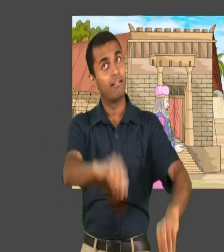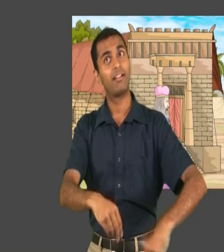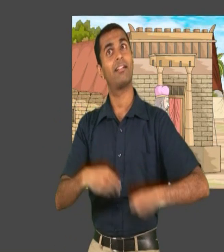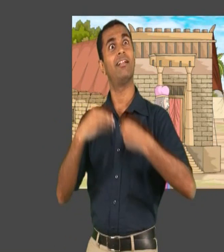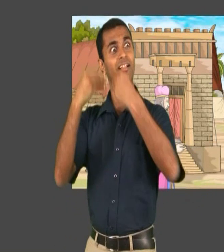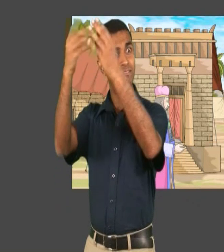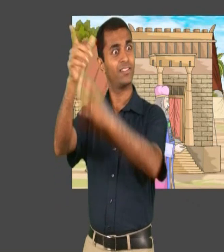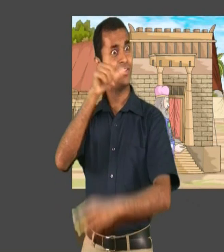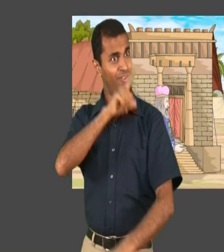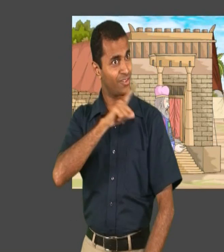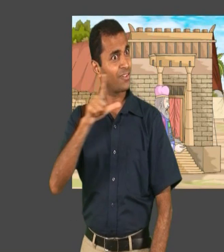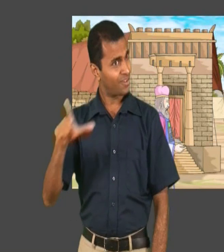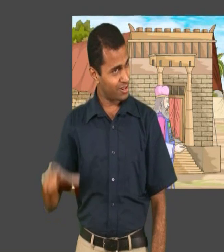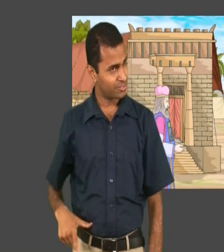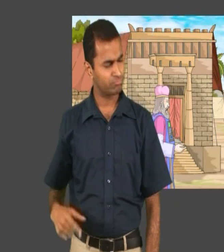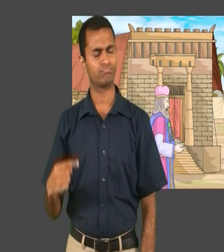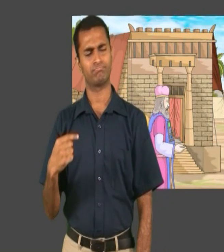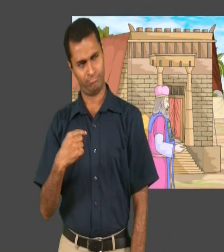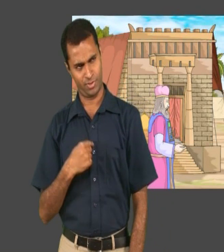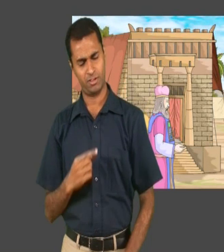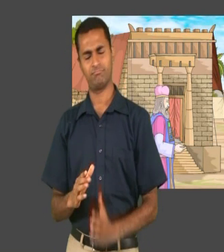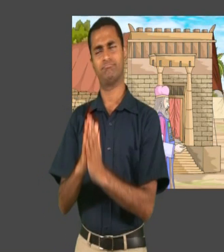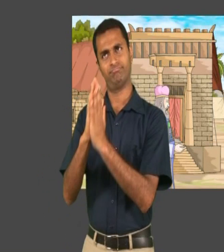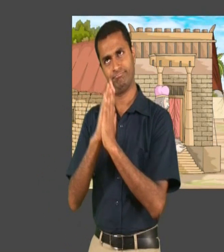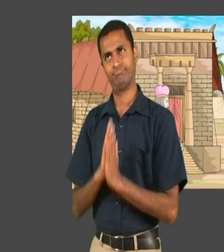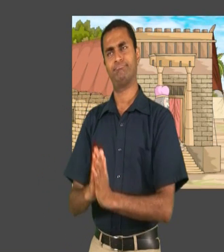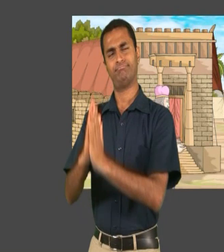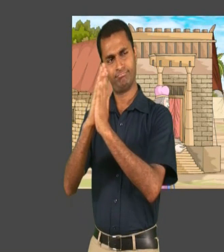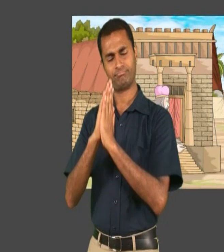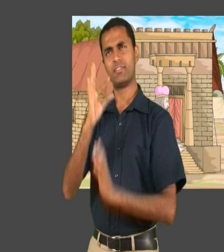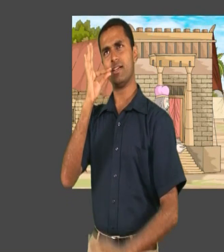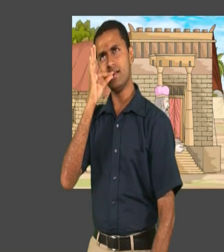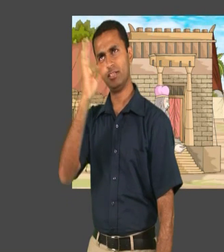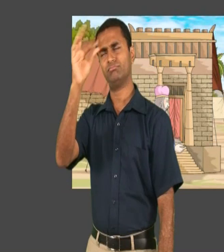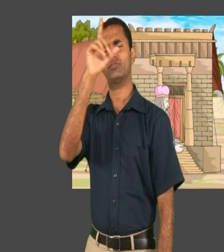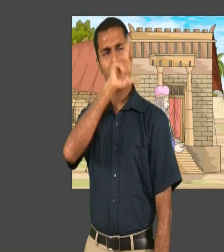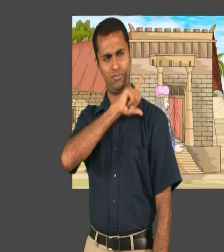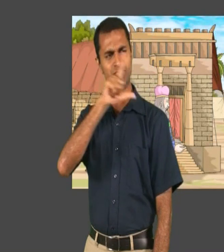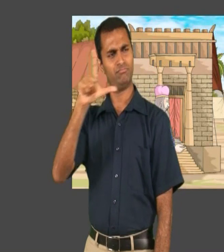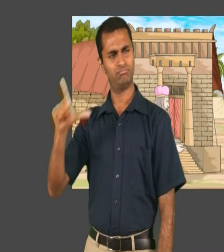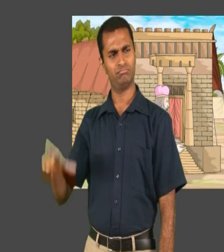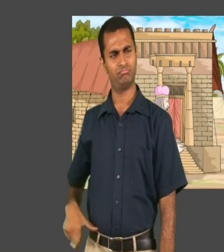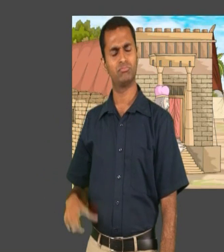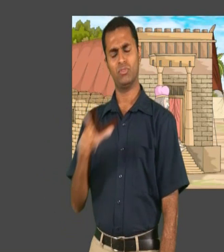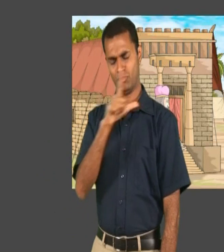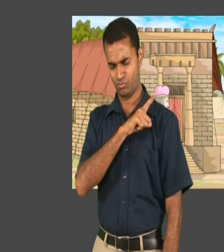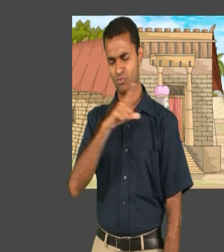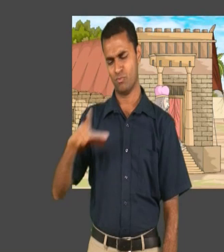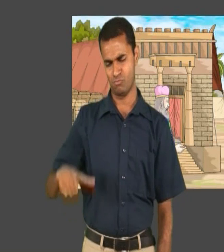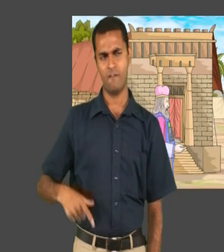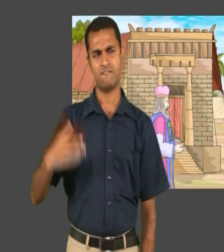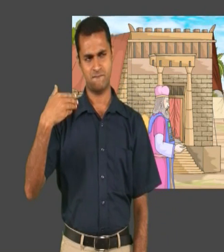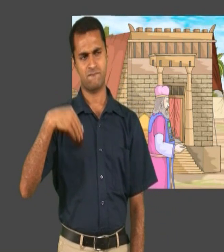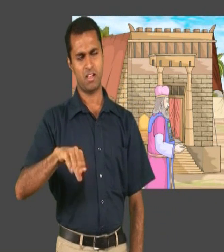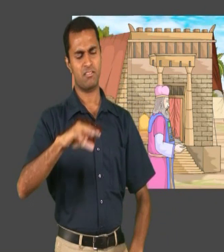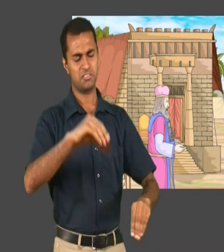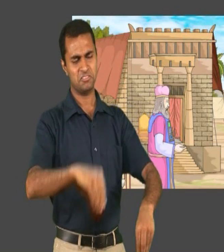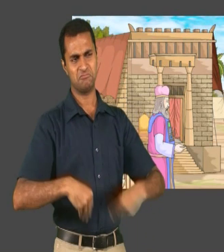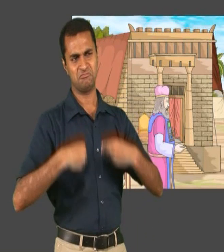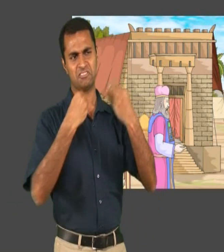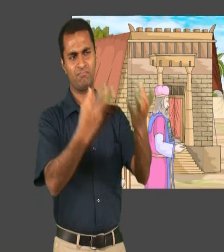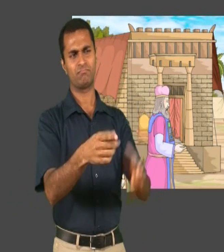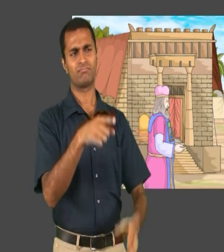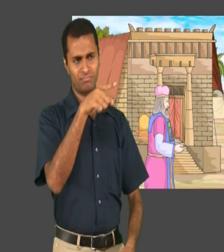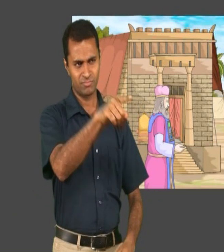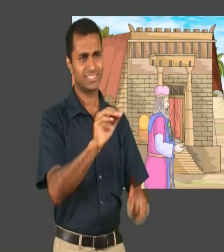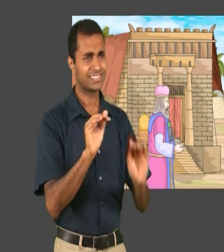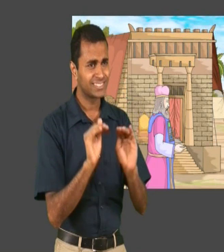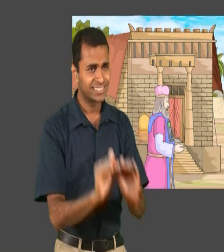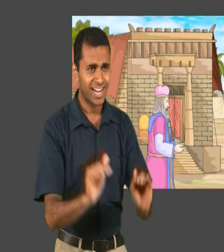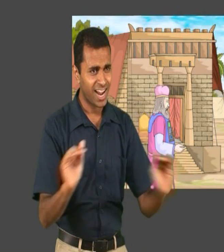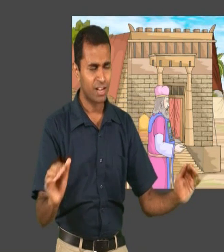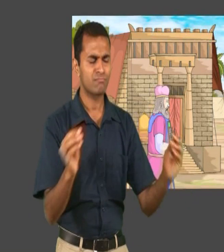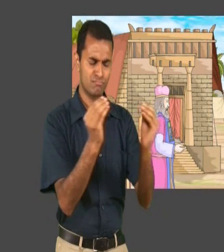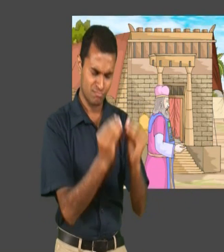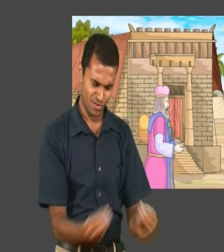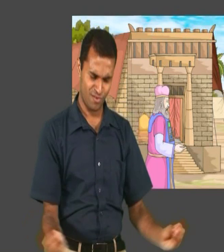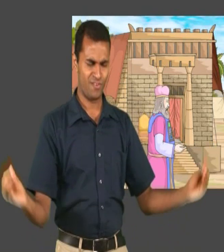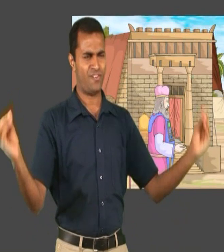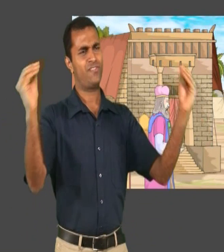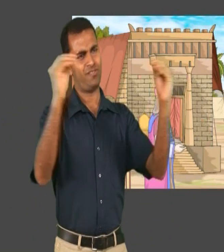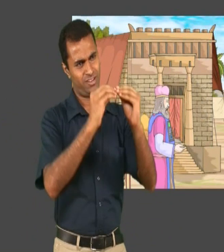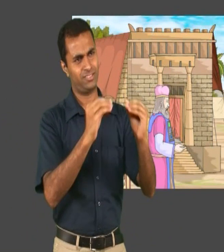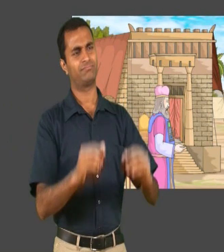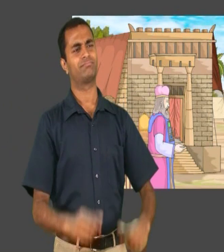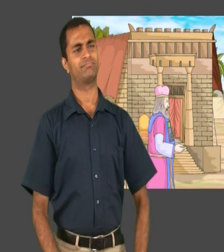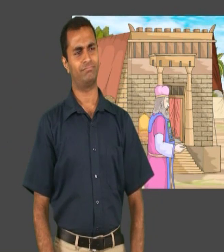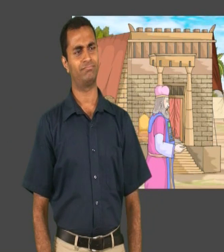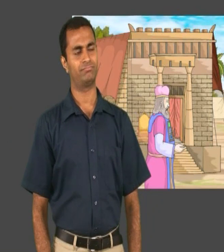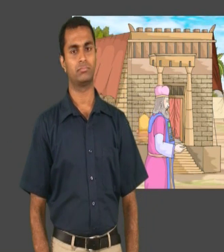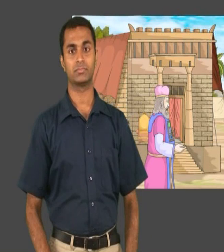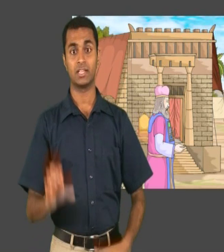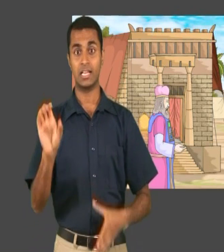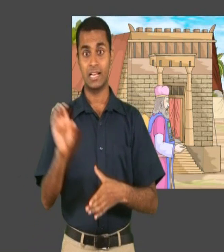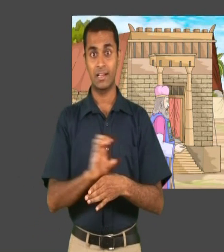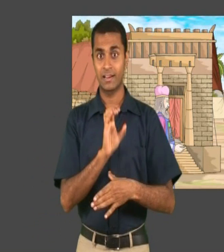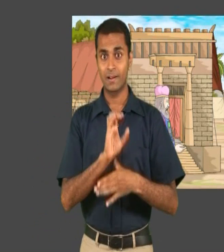Then they would go home.